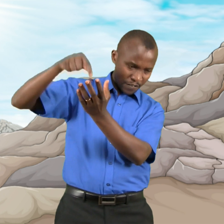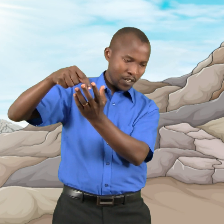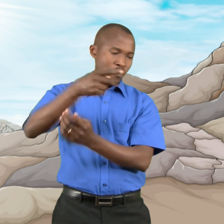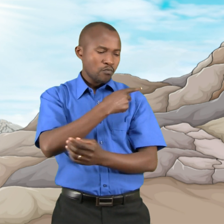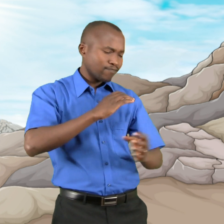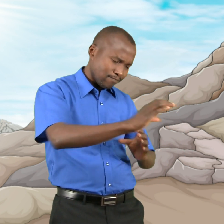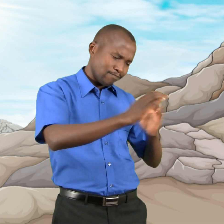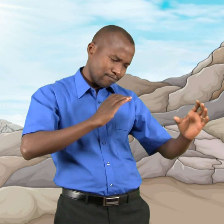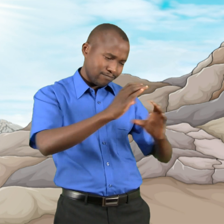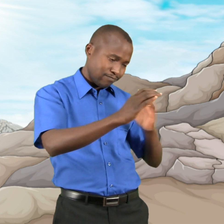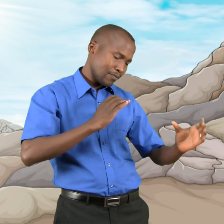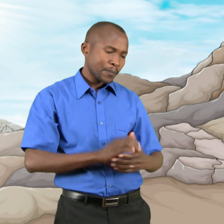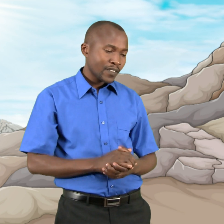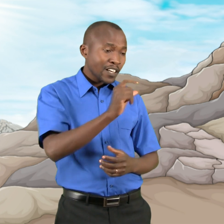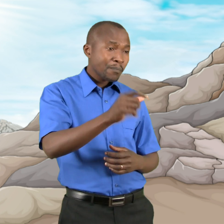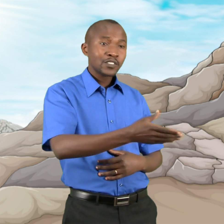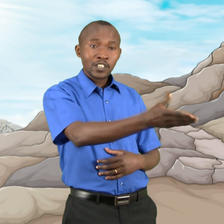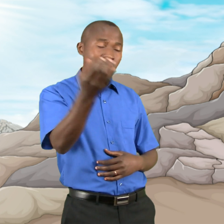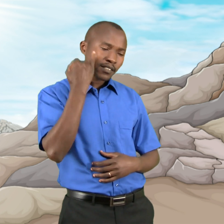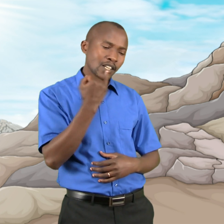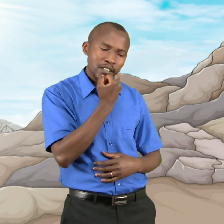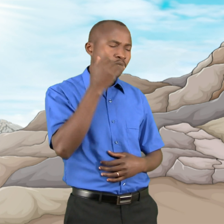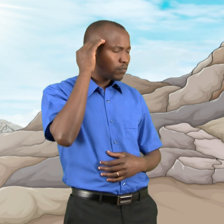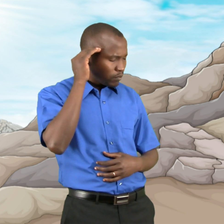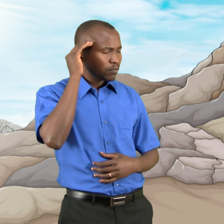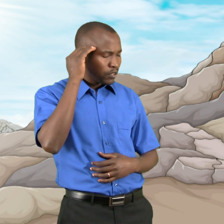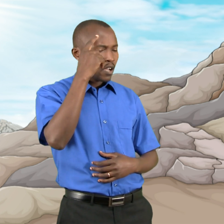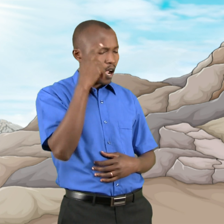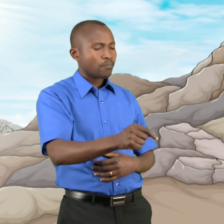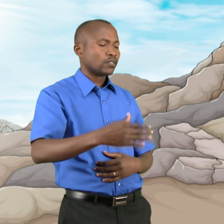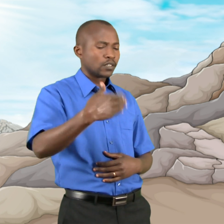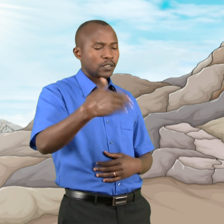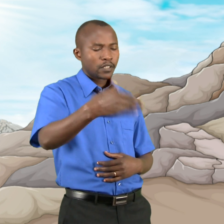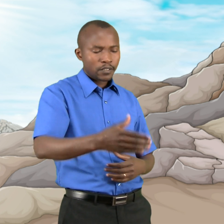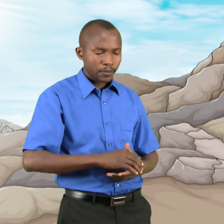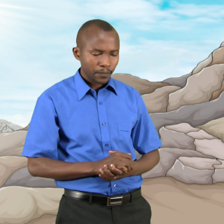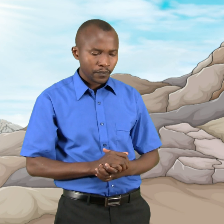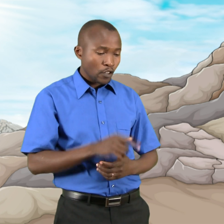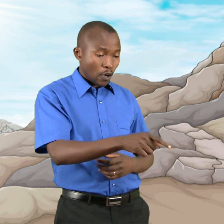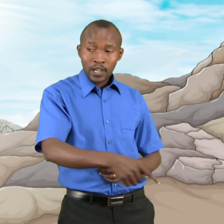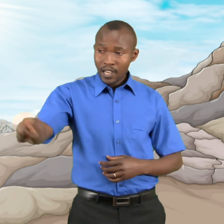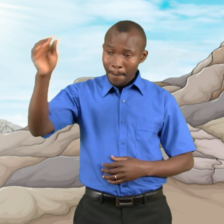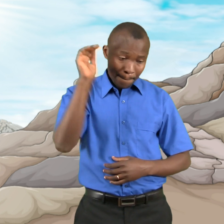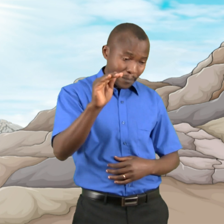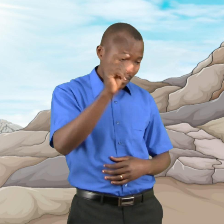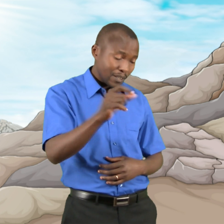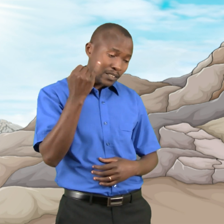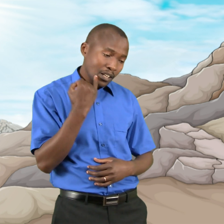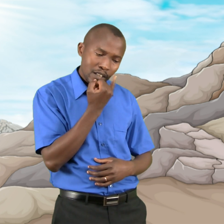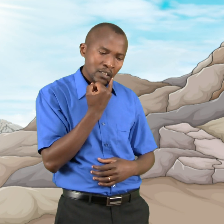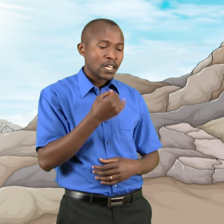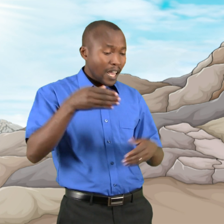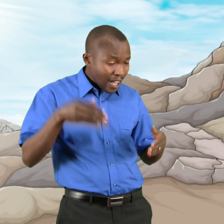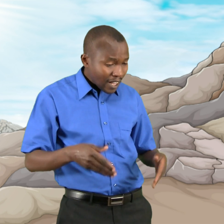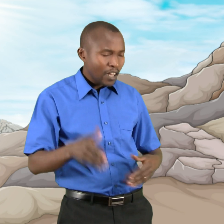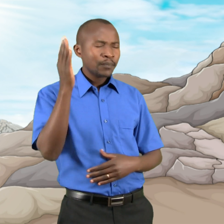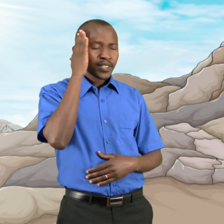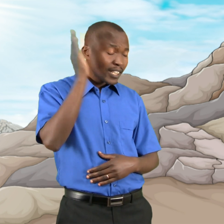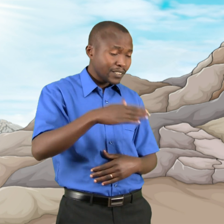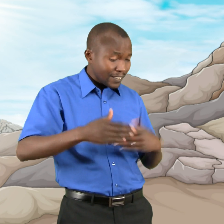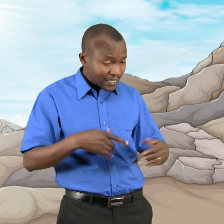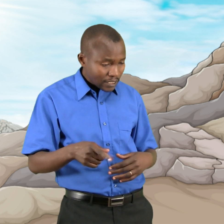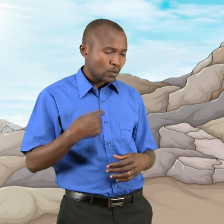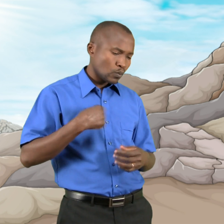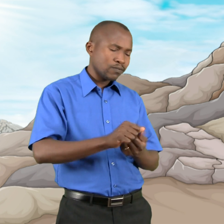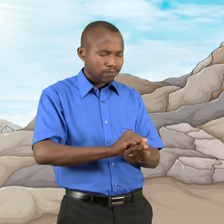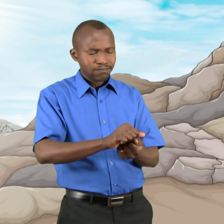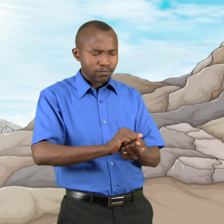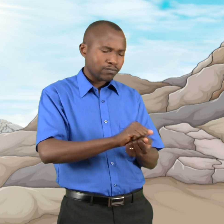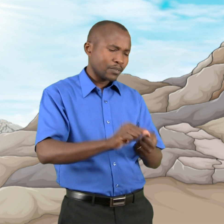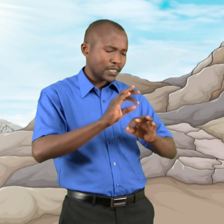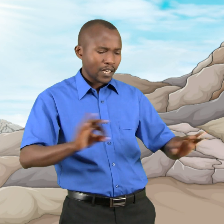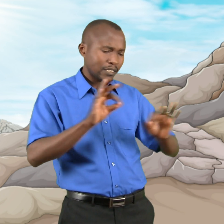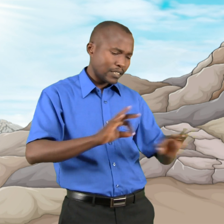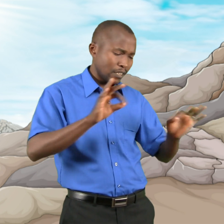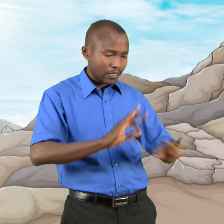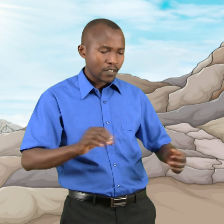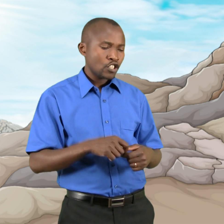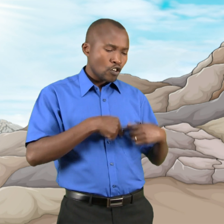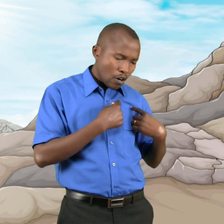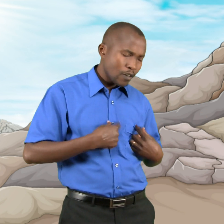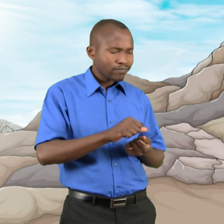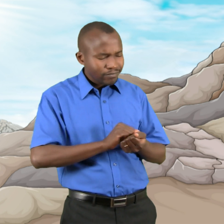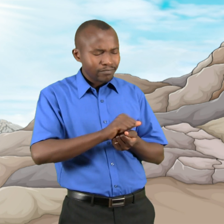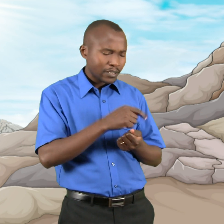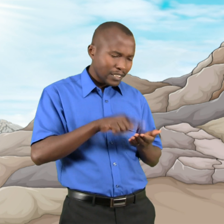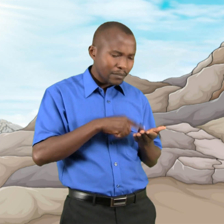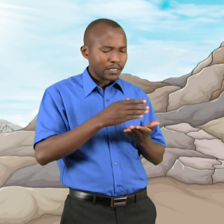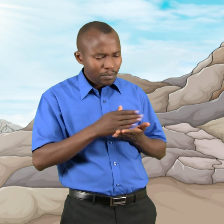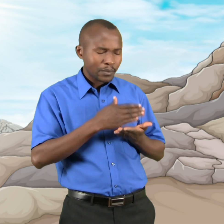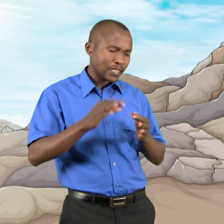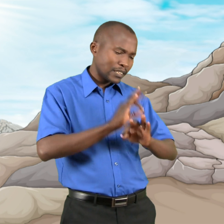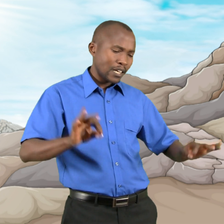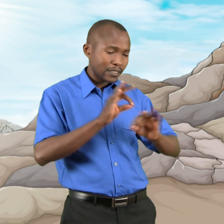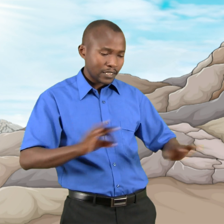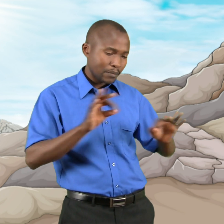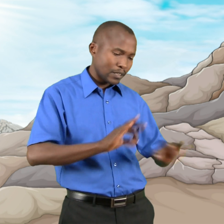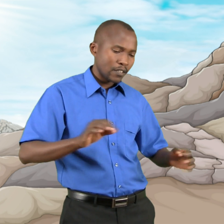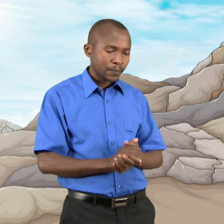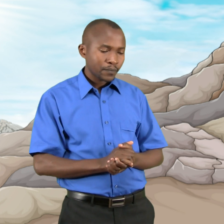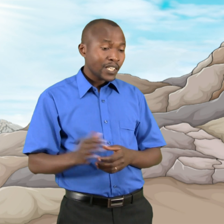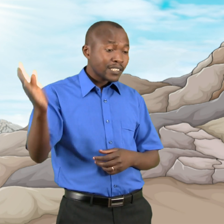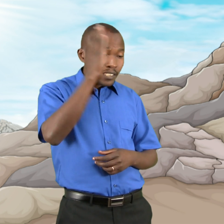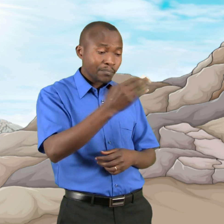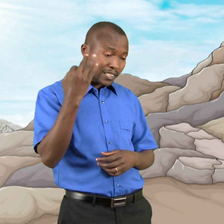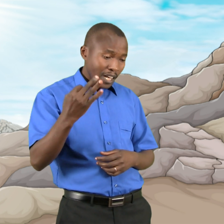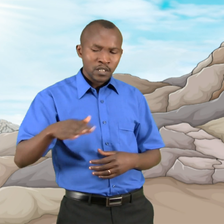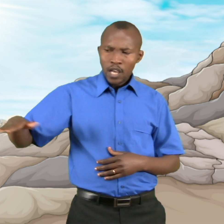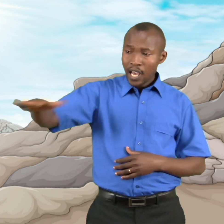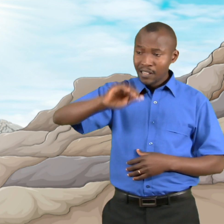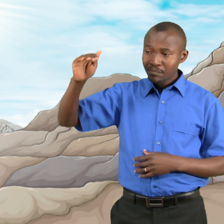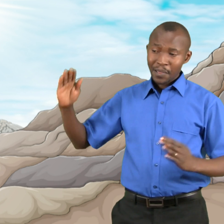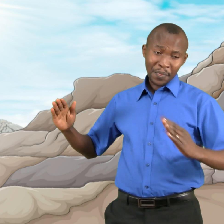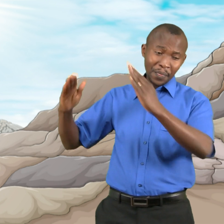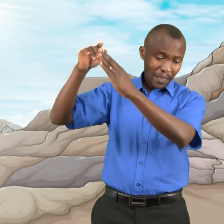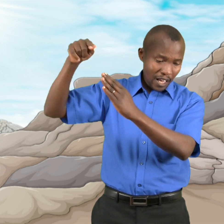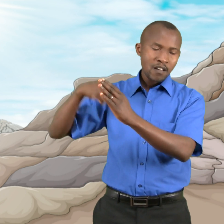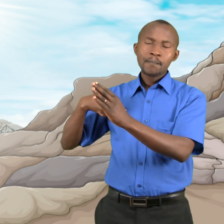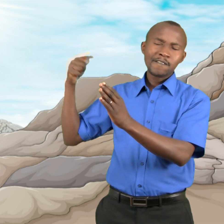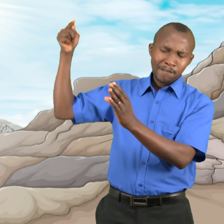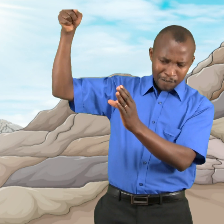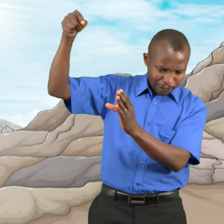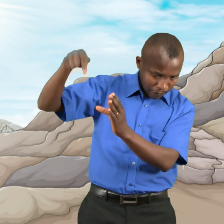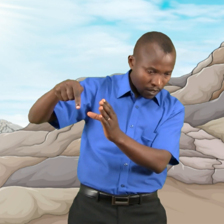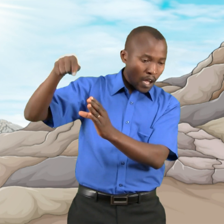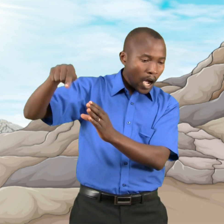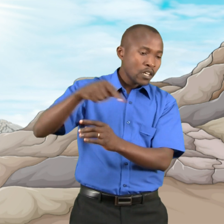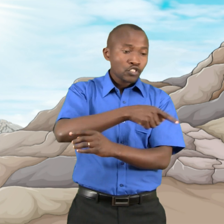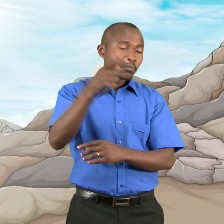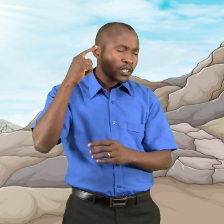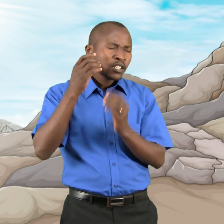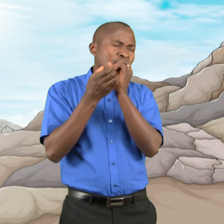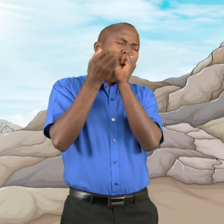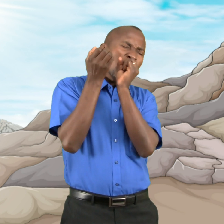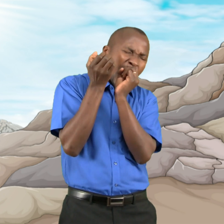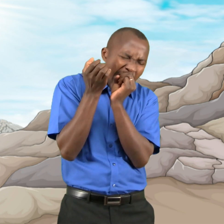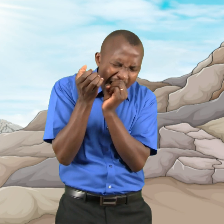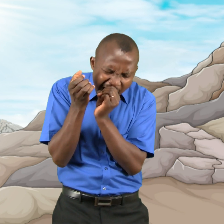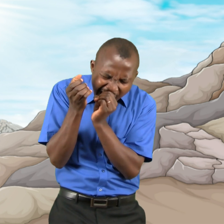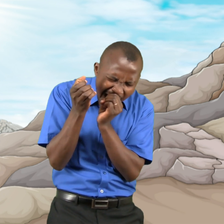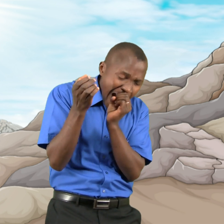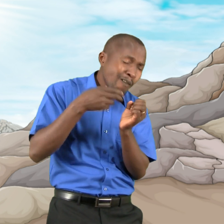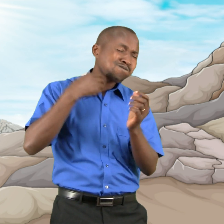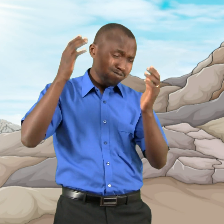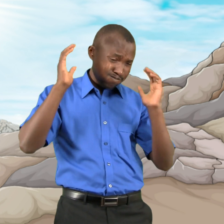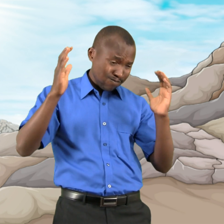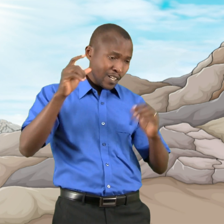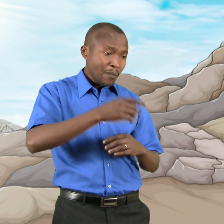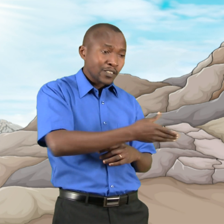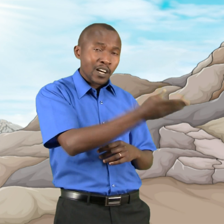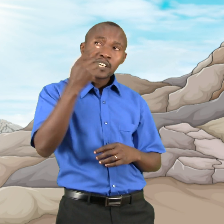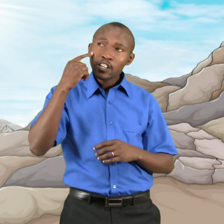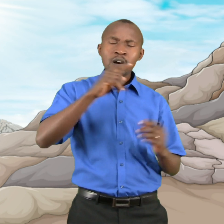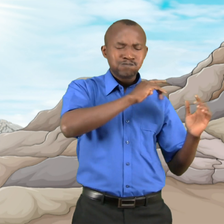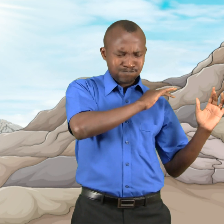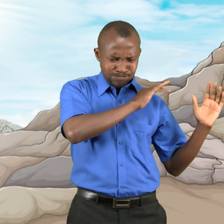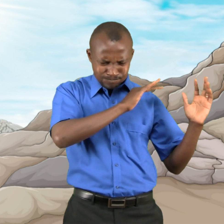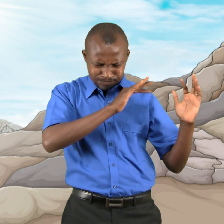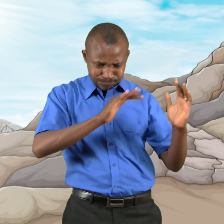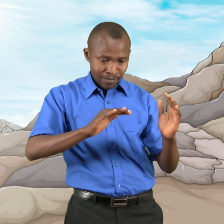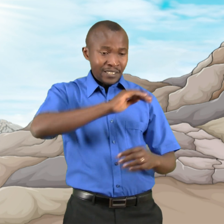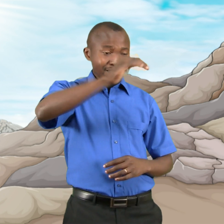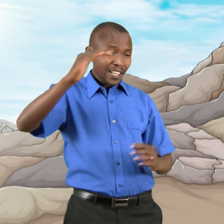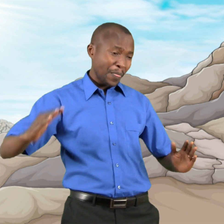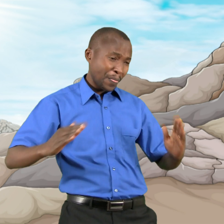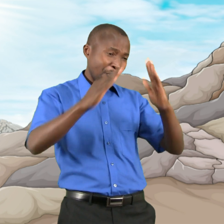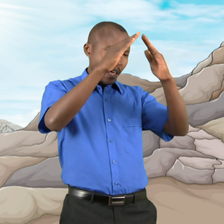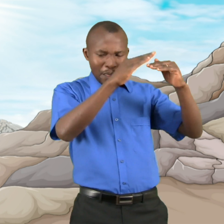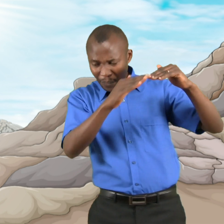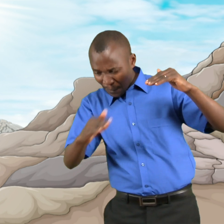And Moses relayed to the LORD what the people had said. Then the LORD said to Moses, “Go to the people and consecrate them today and tomorrow.